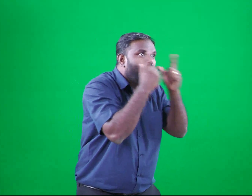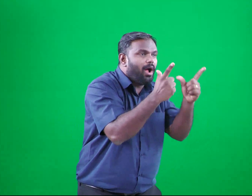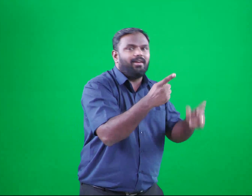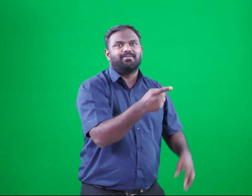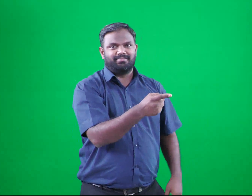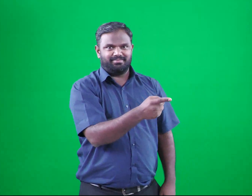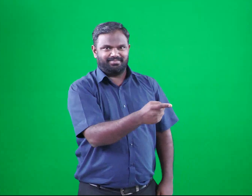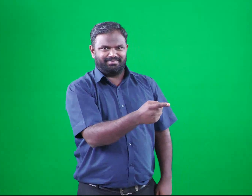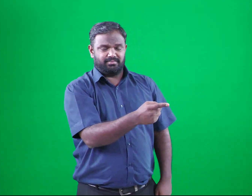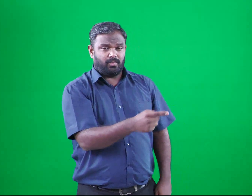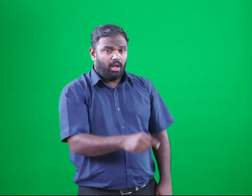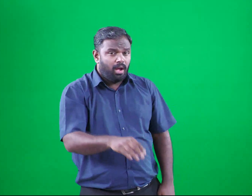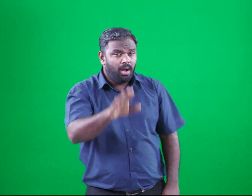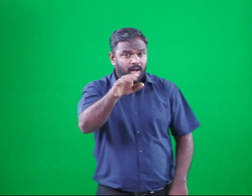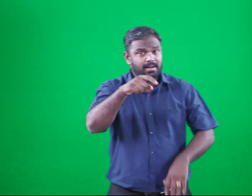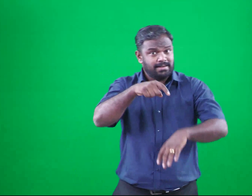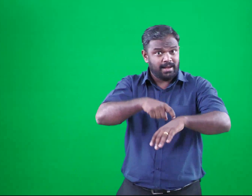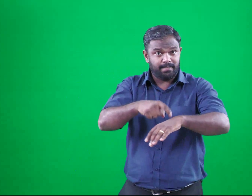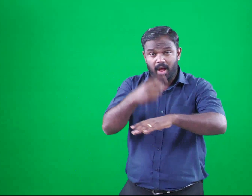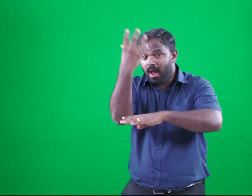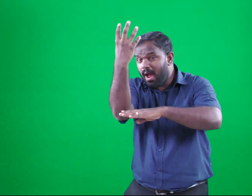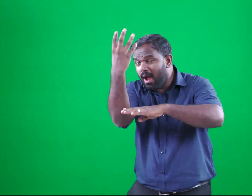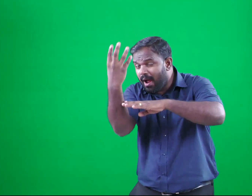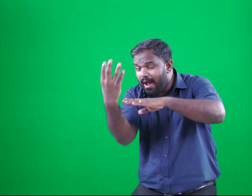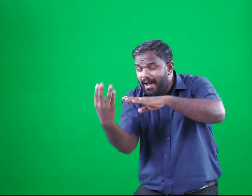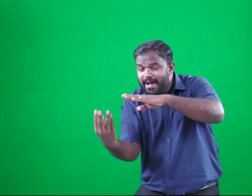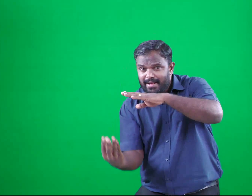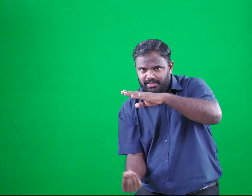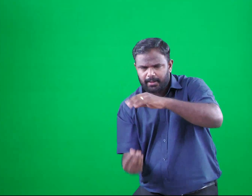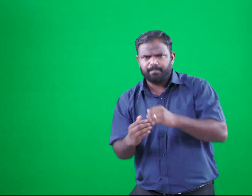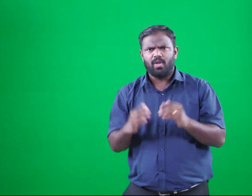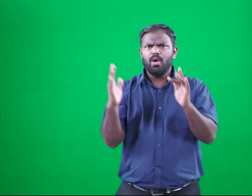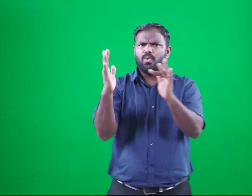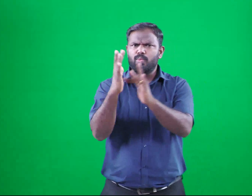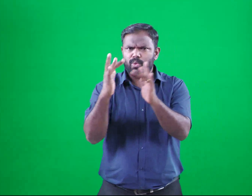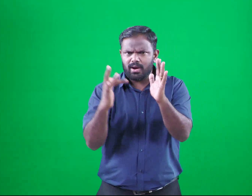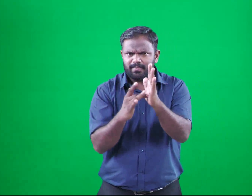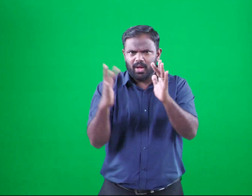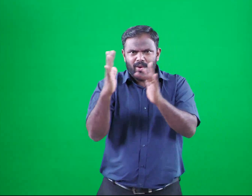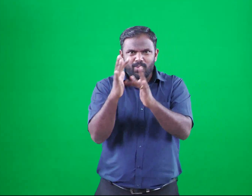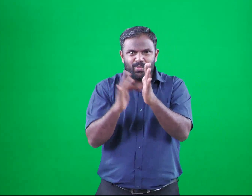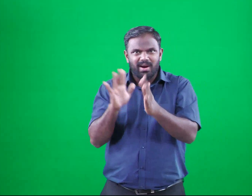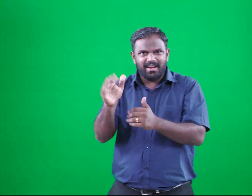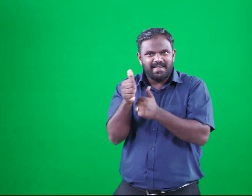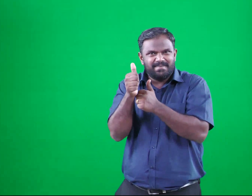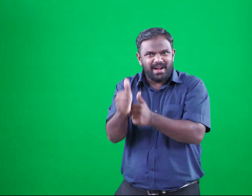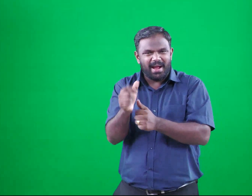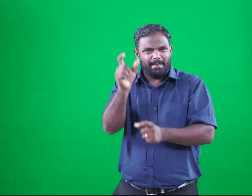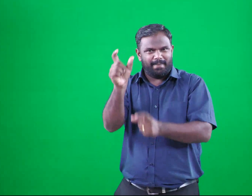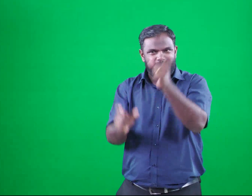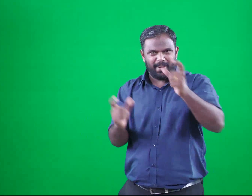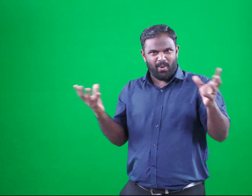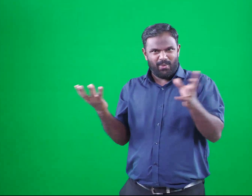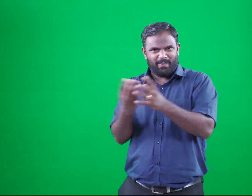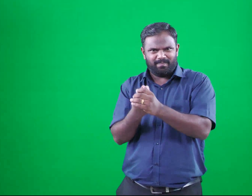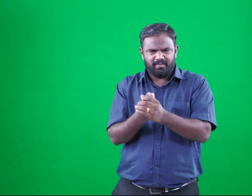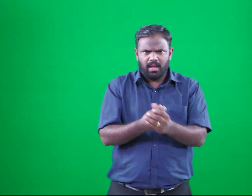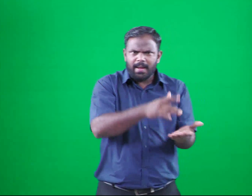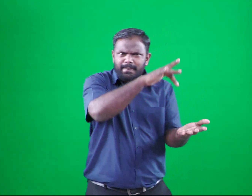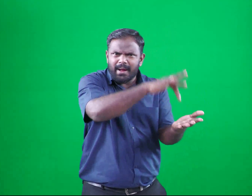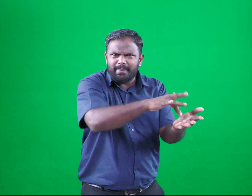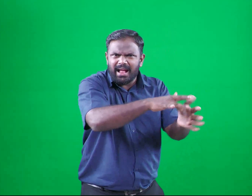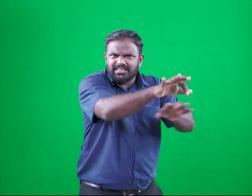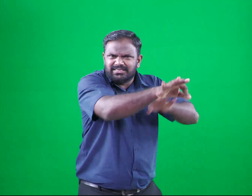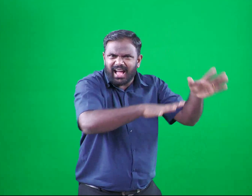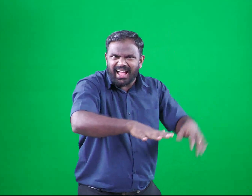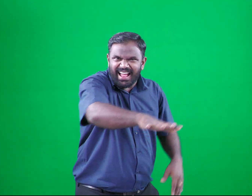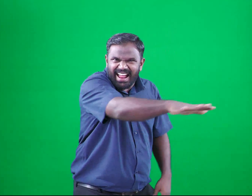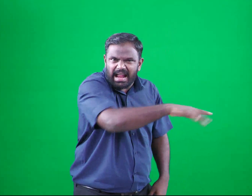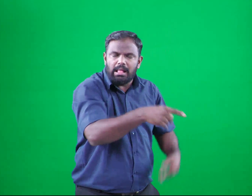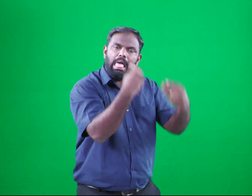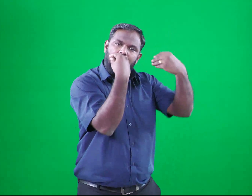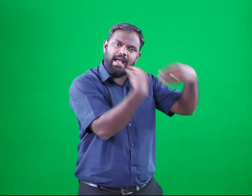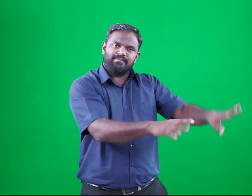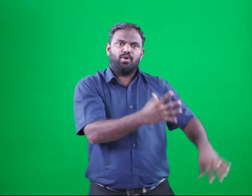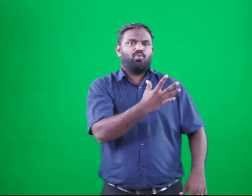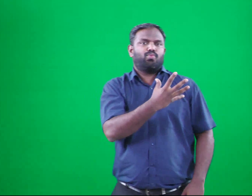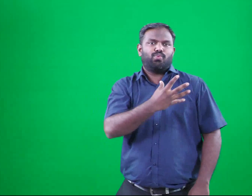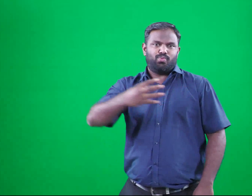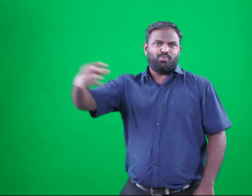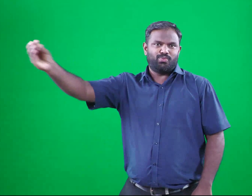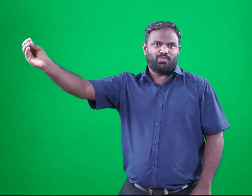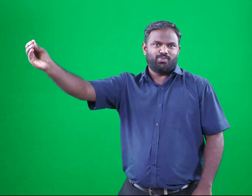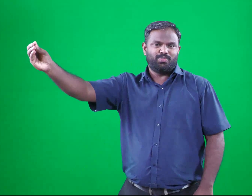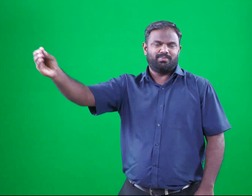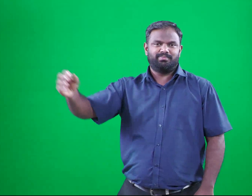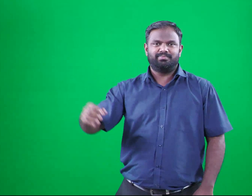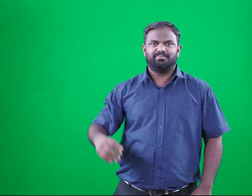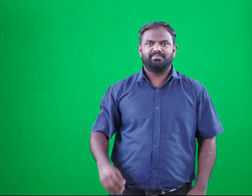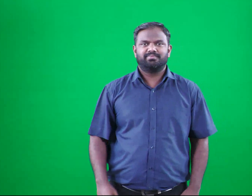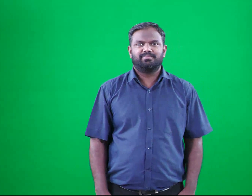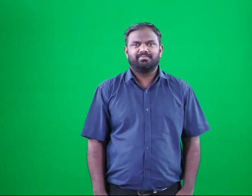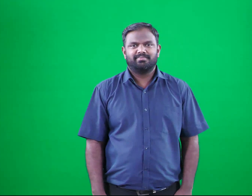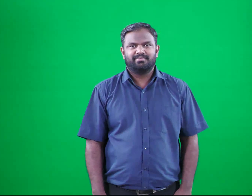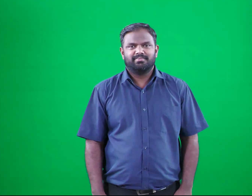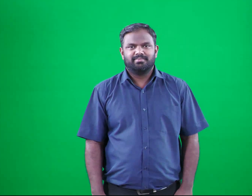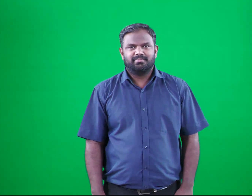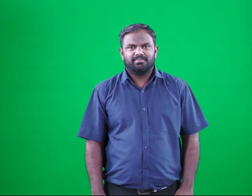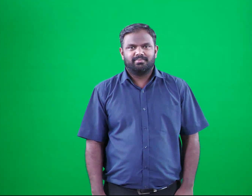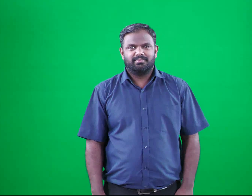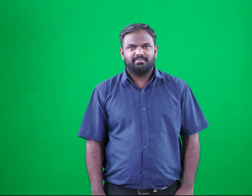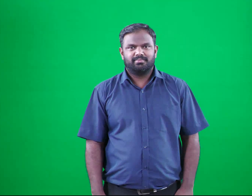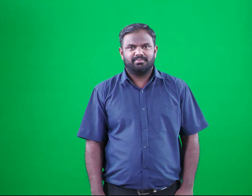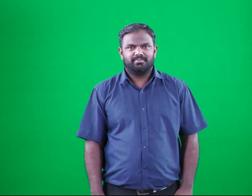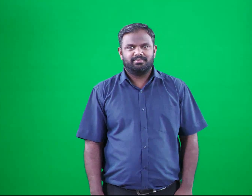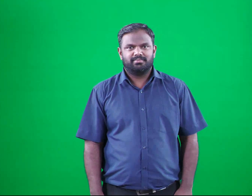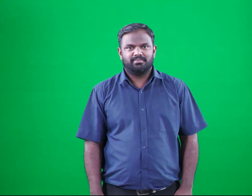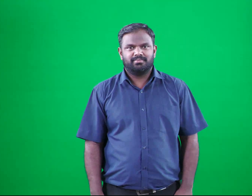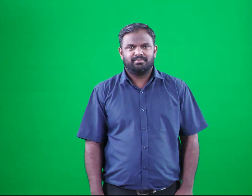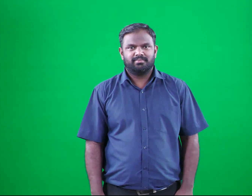And when evening came, Jesus and His disciples went out of the city.